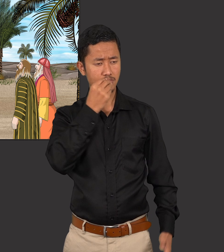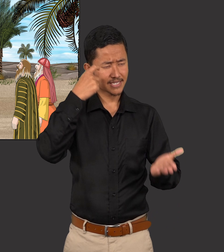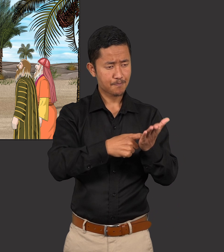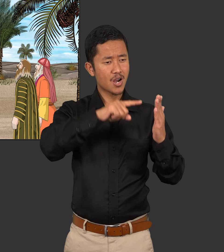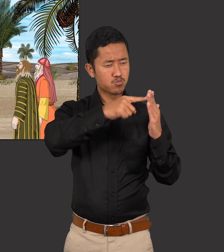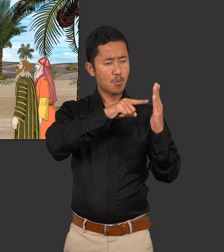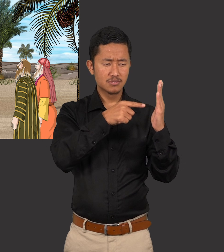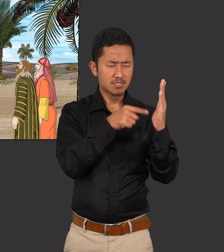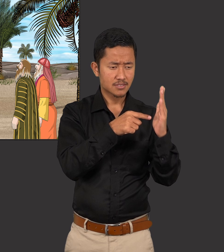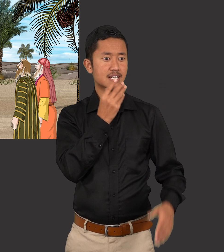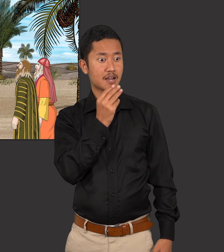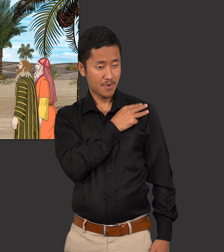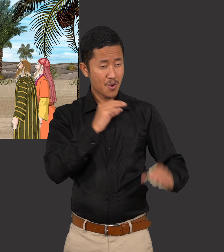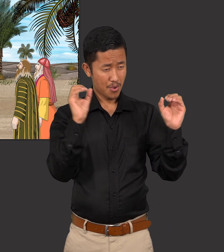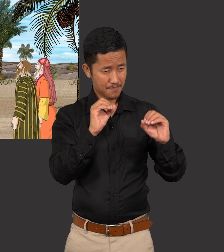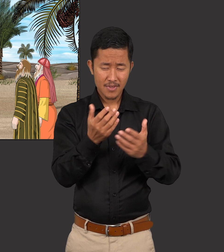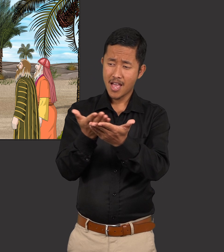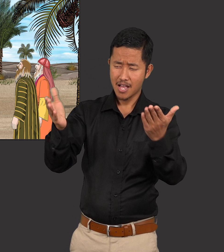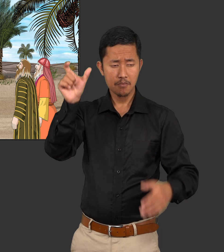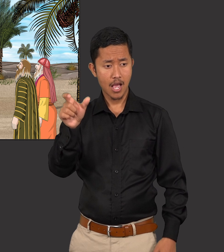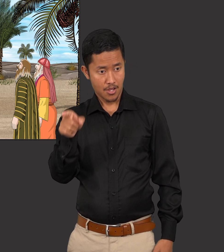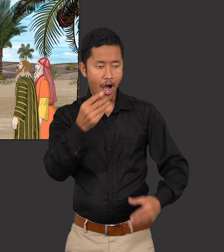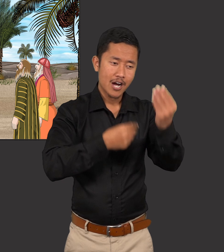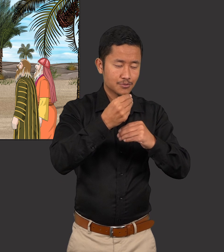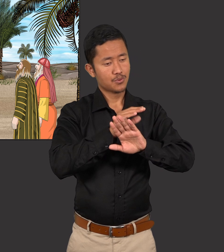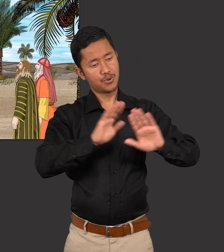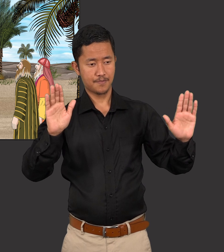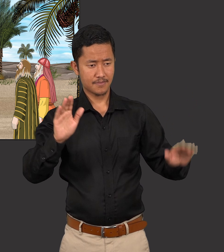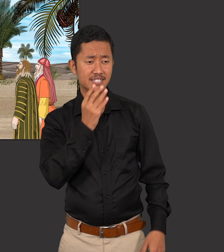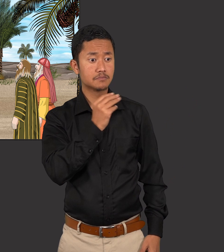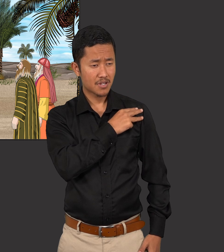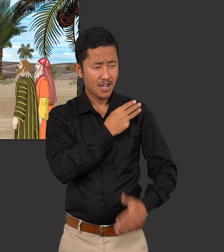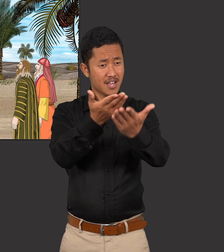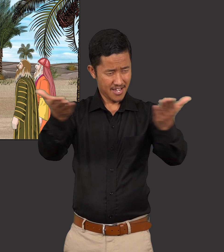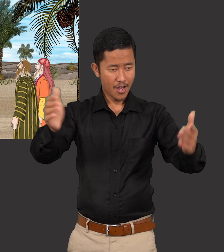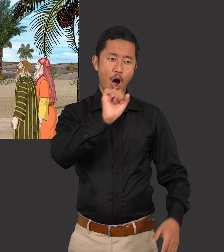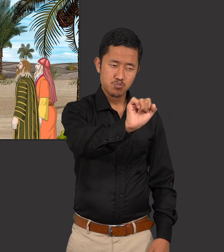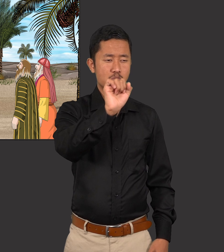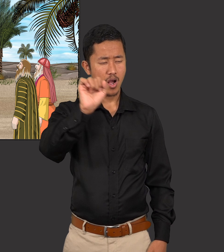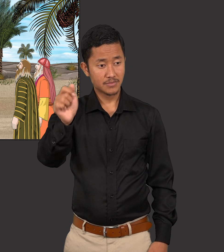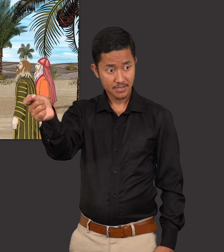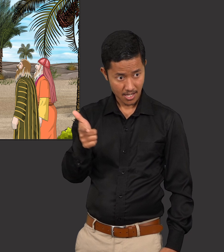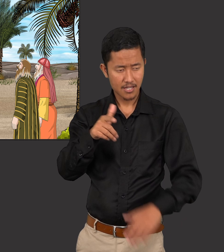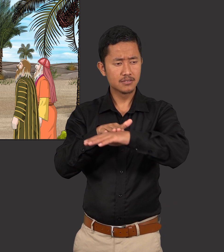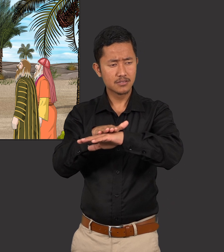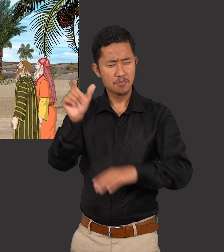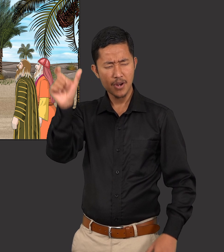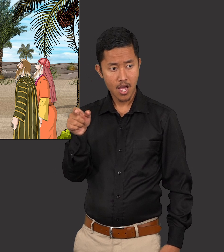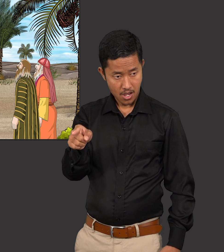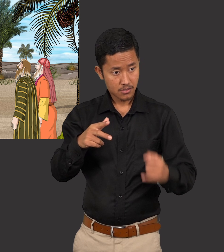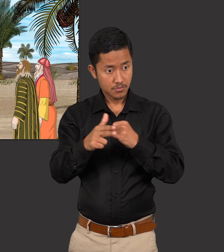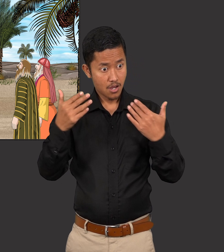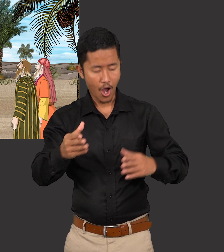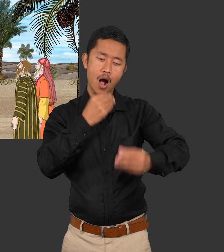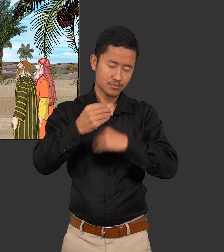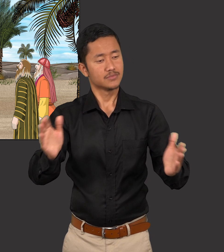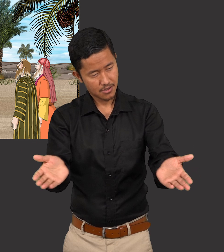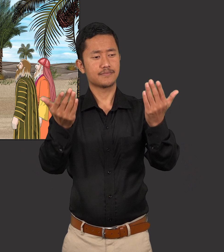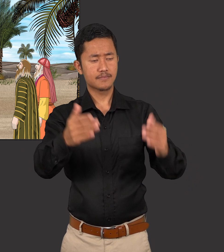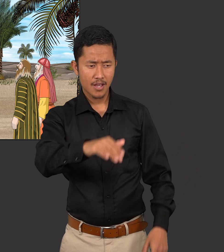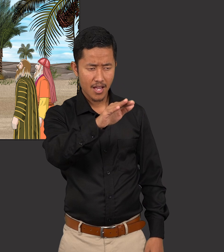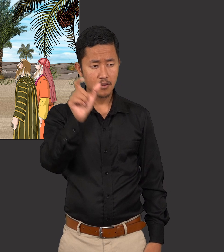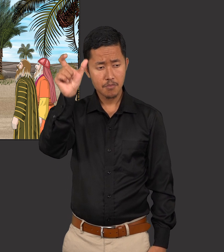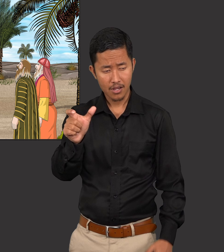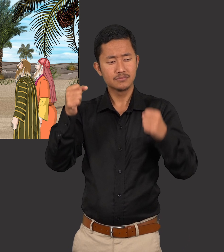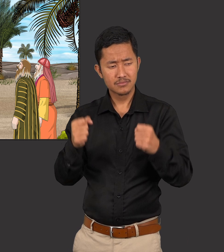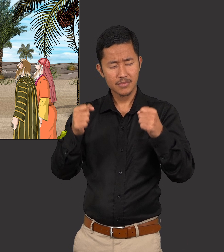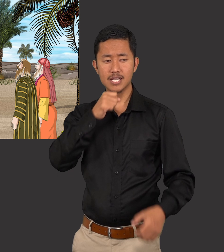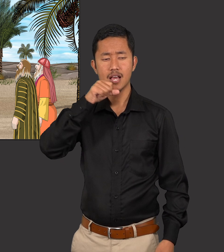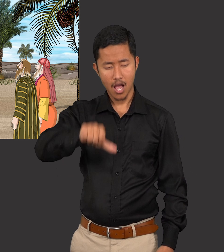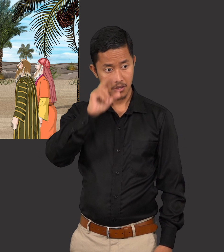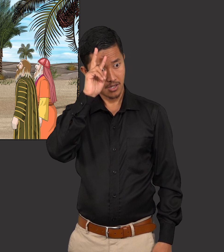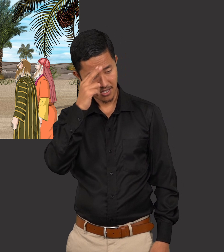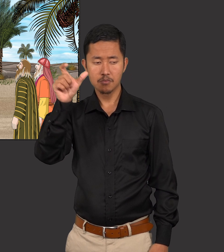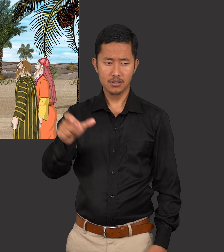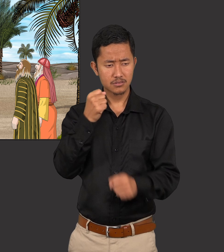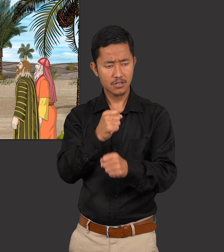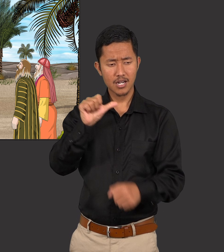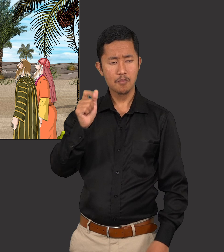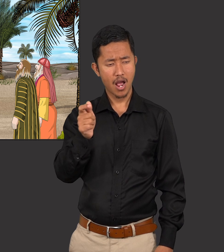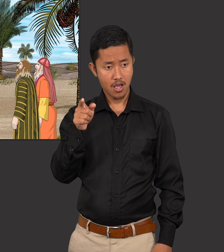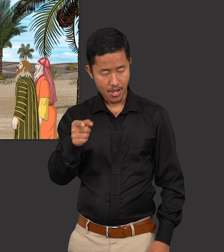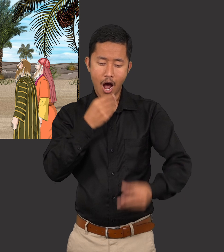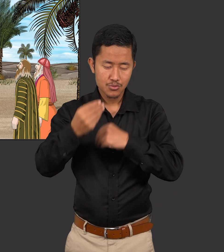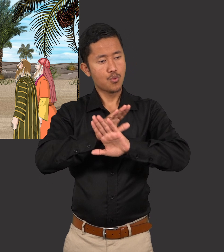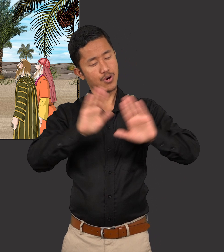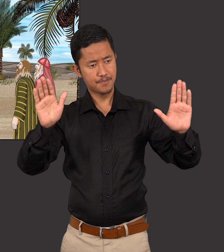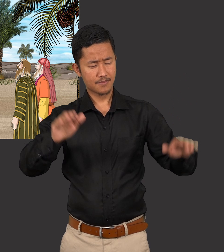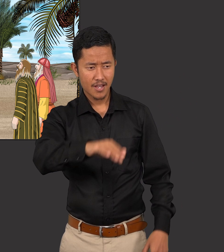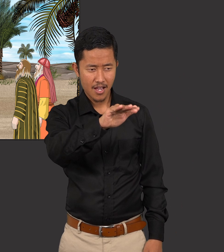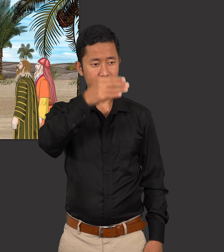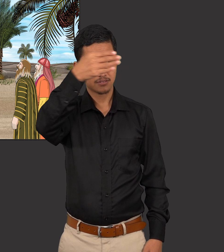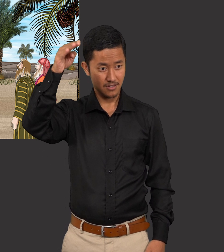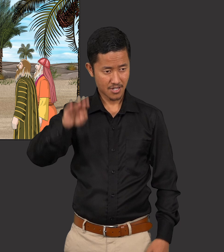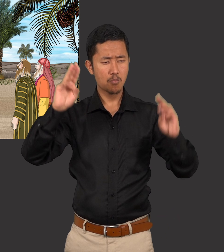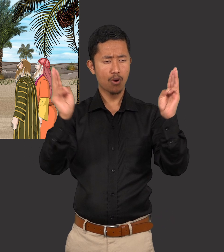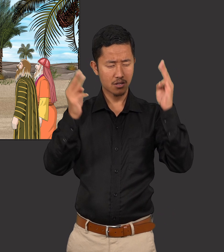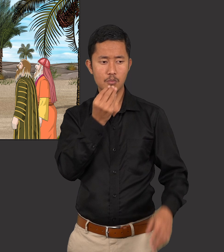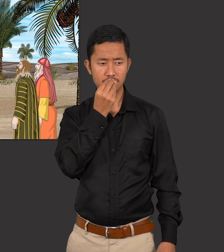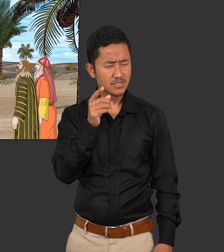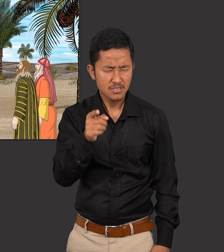But any slave who has been purchased may eat of it, after you have circumcised him. A temporary resident or hired hand shall not eat the Passover.